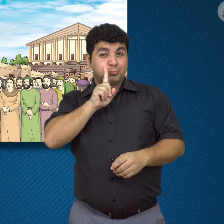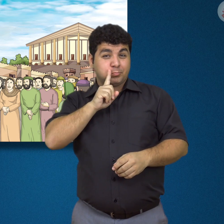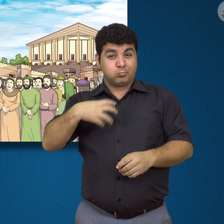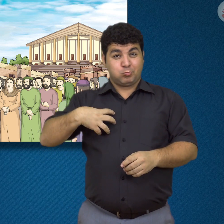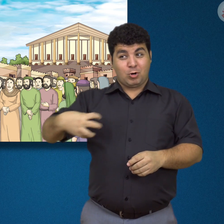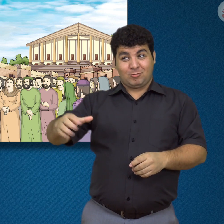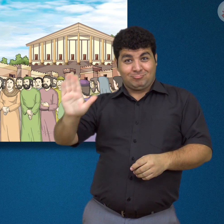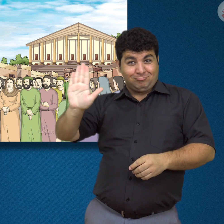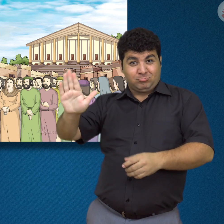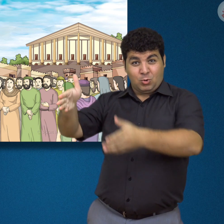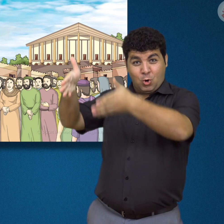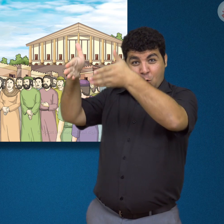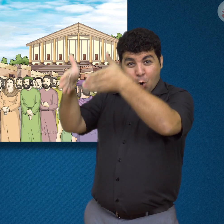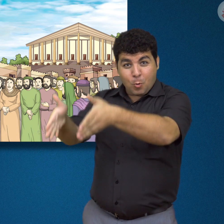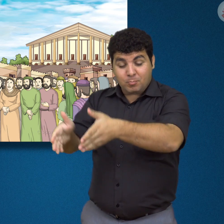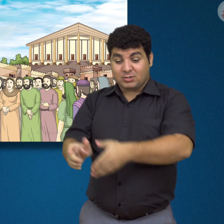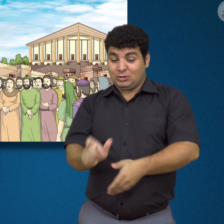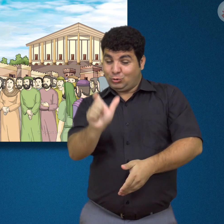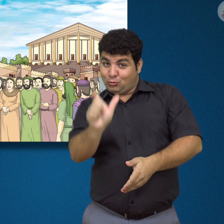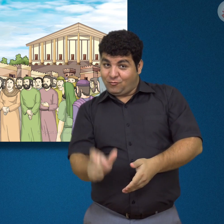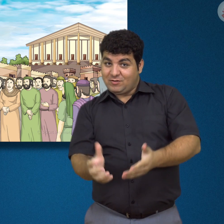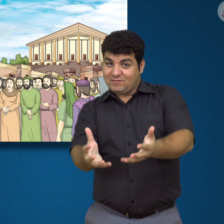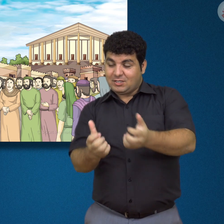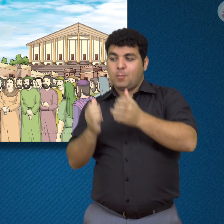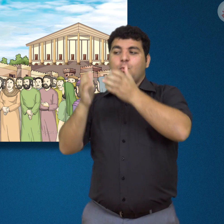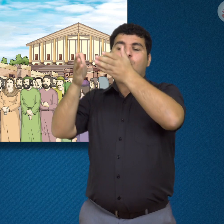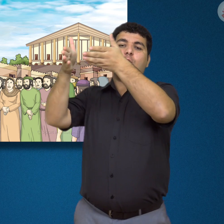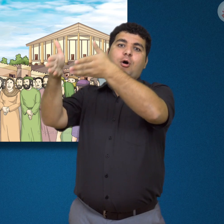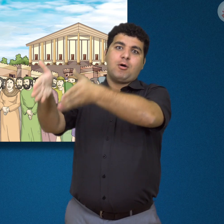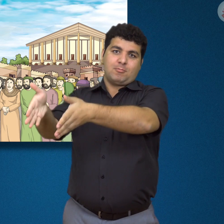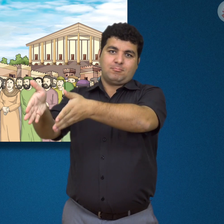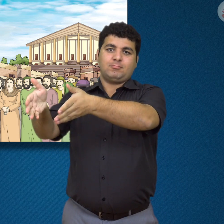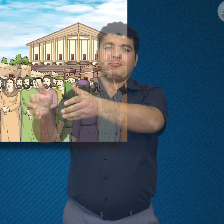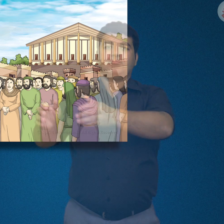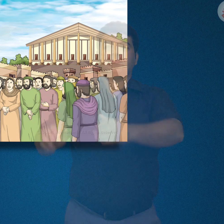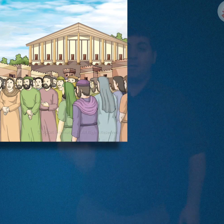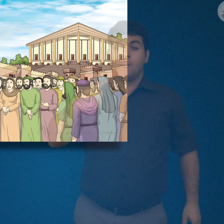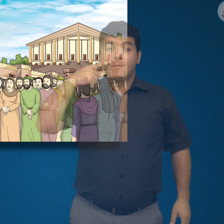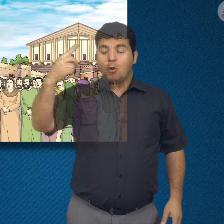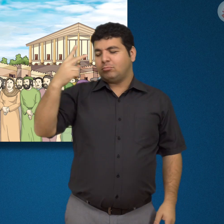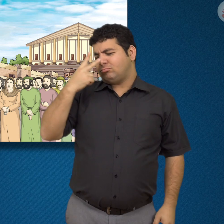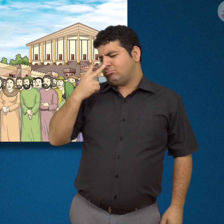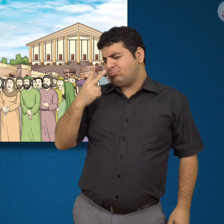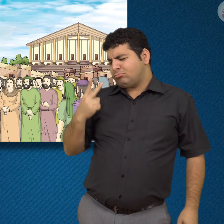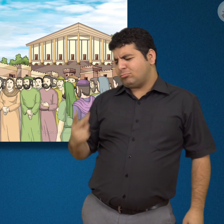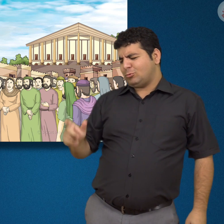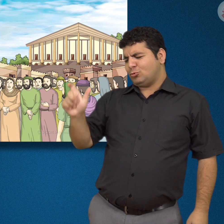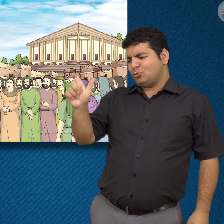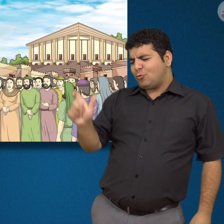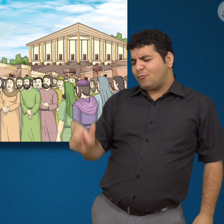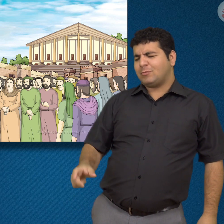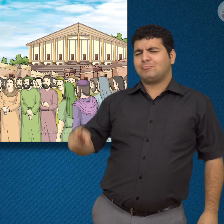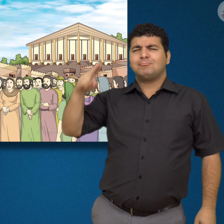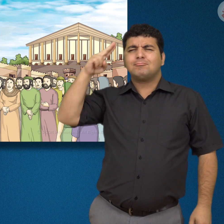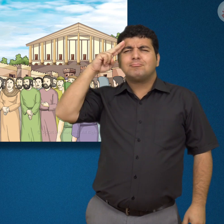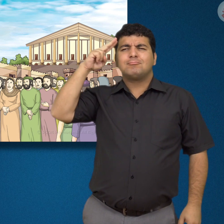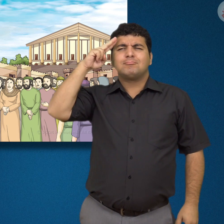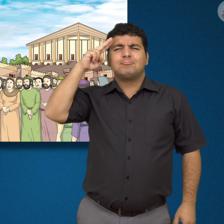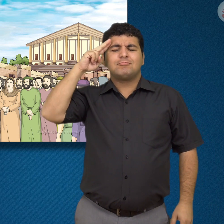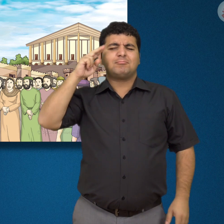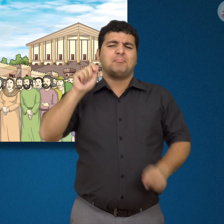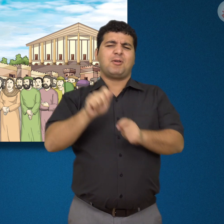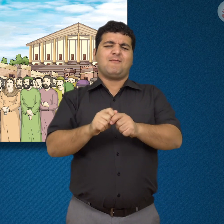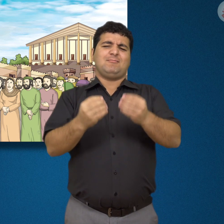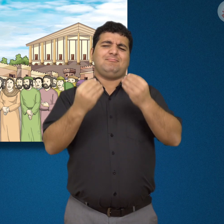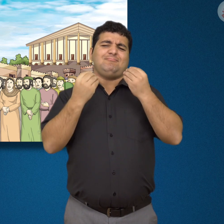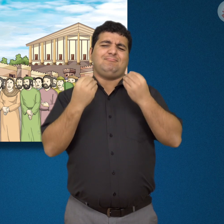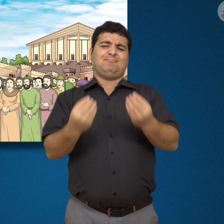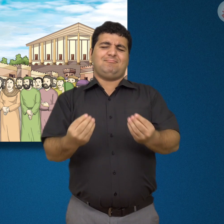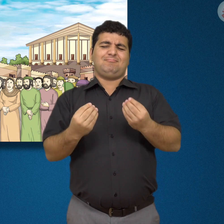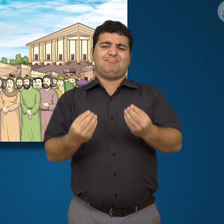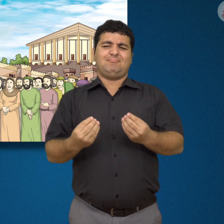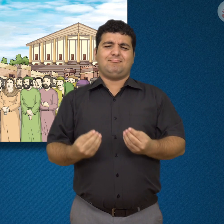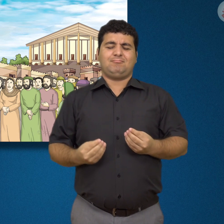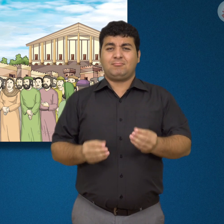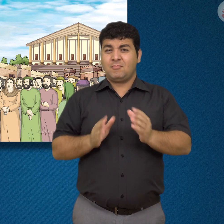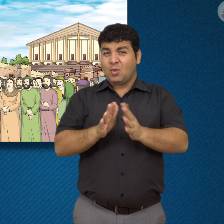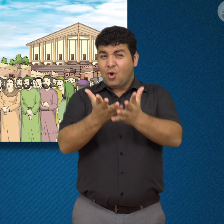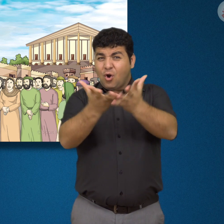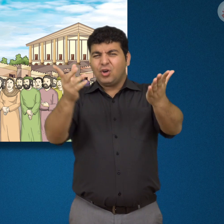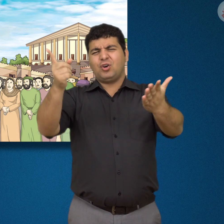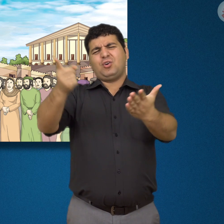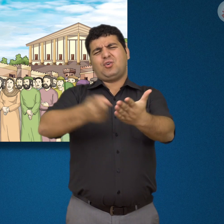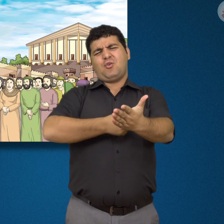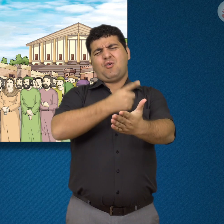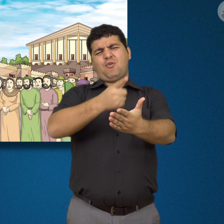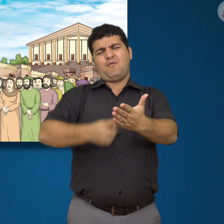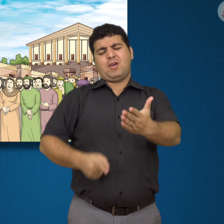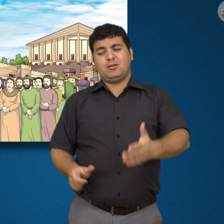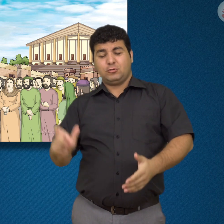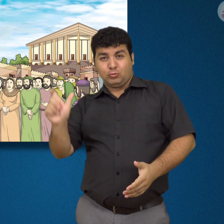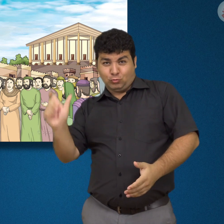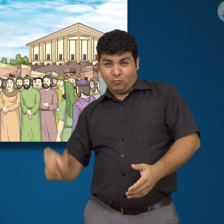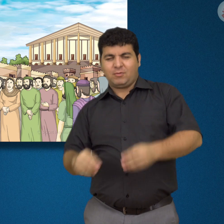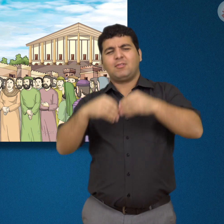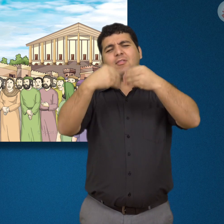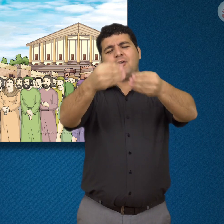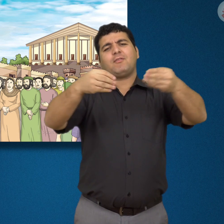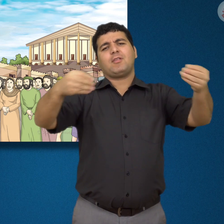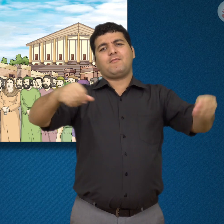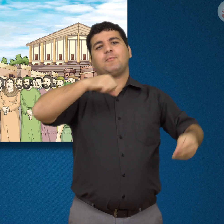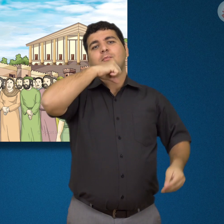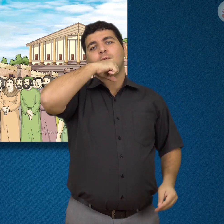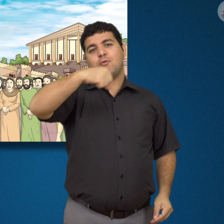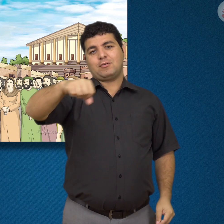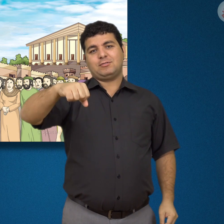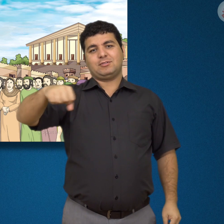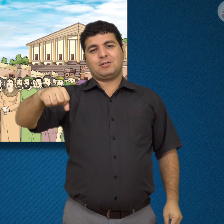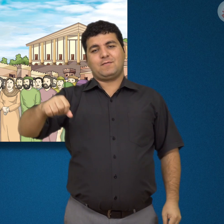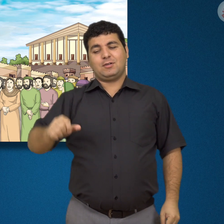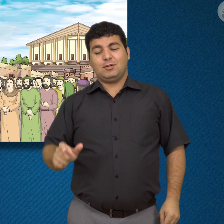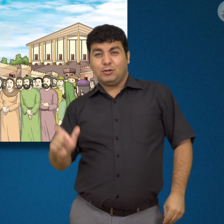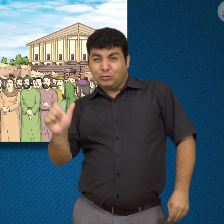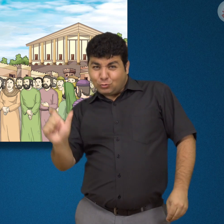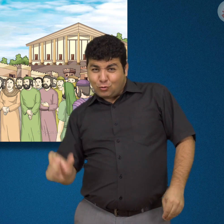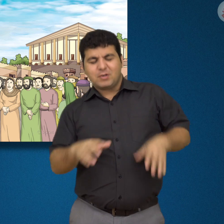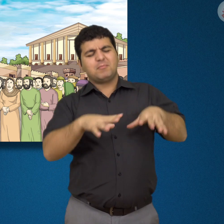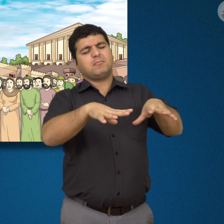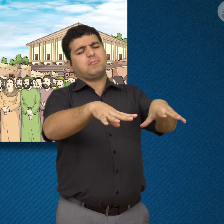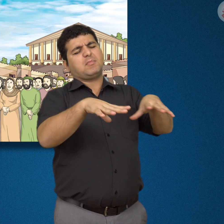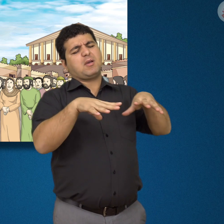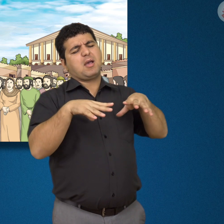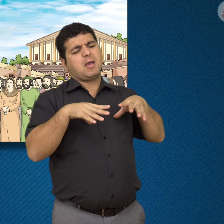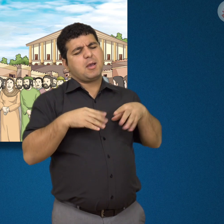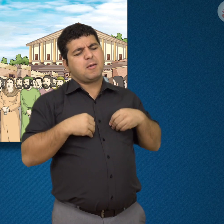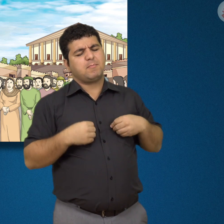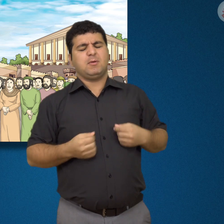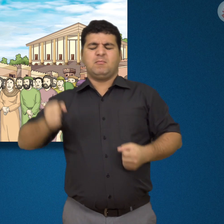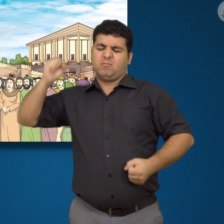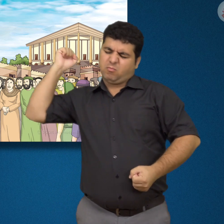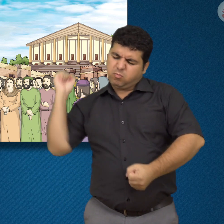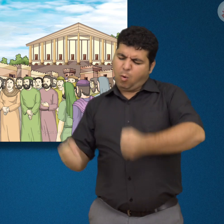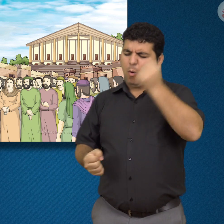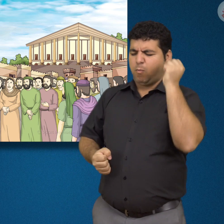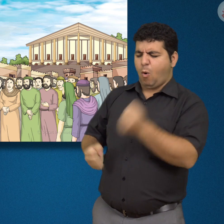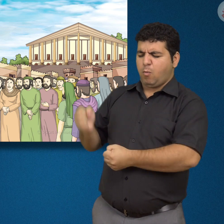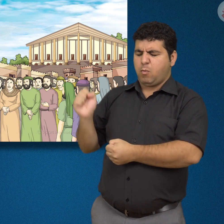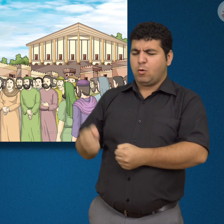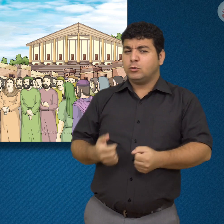Yet it was the LORD’s will to crush Him and to cause Him to suffer;